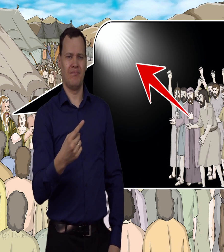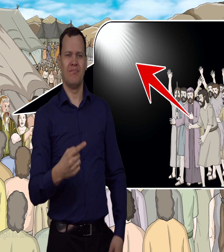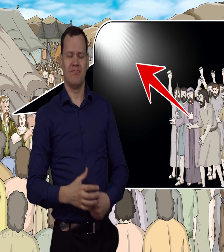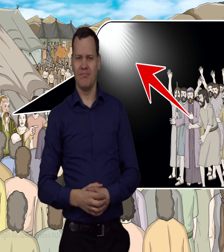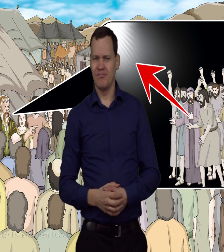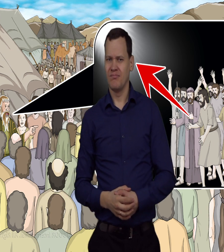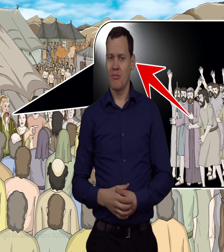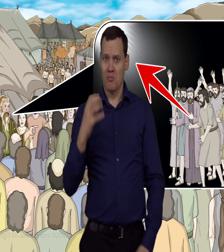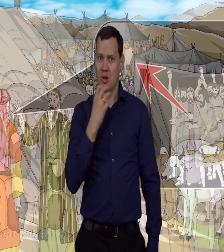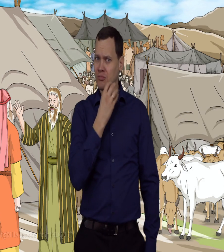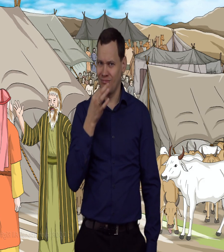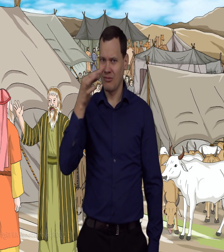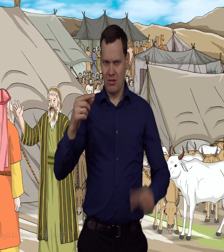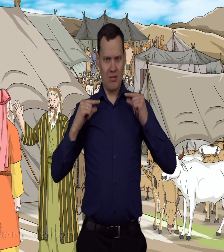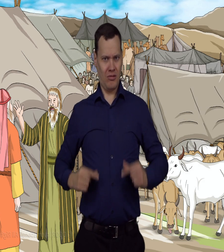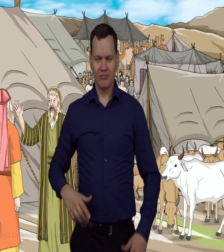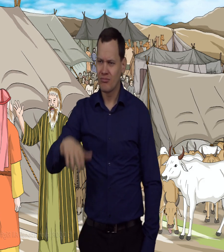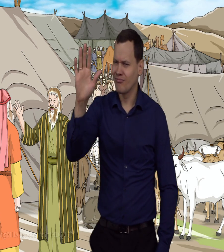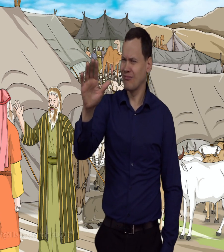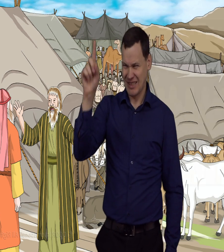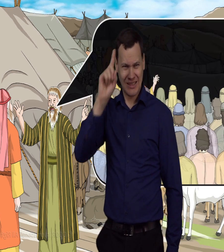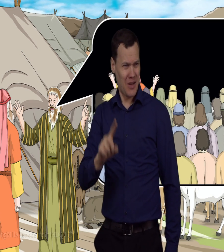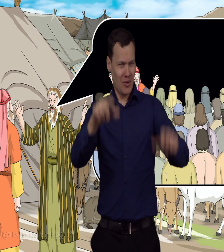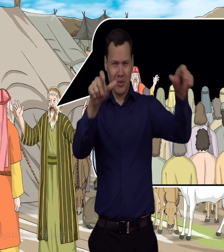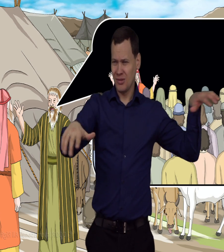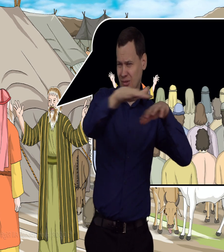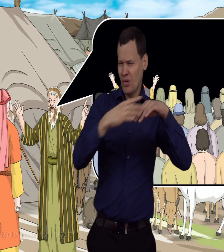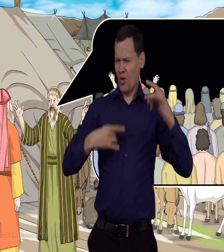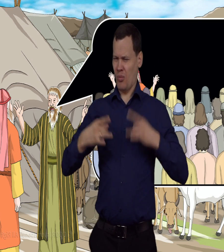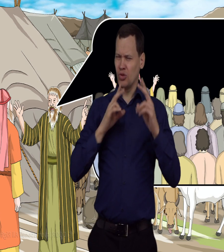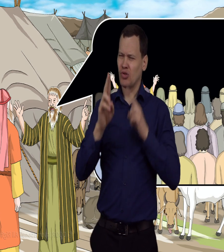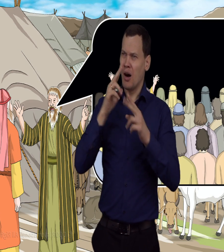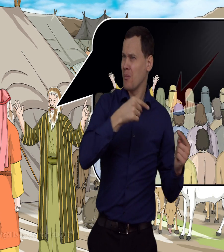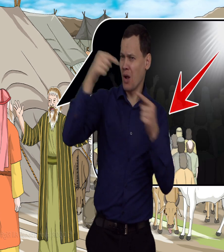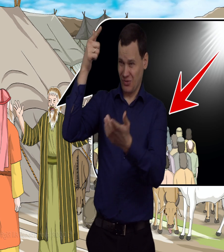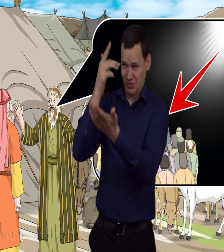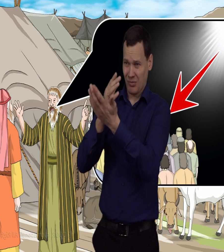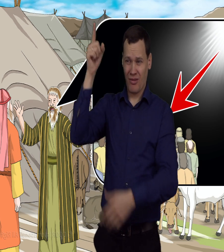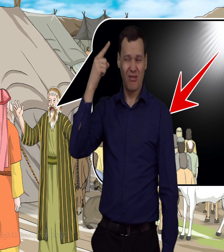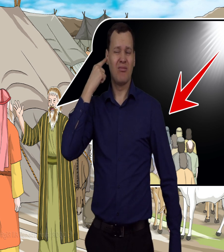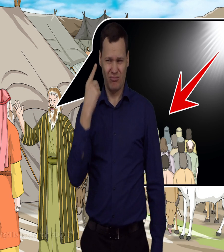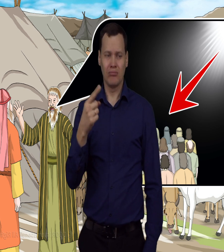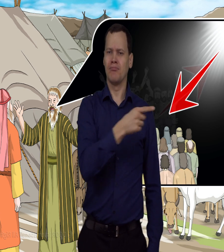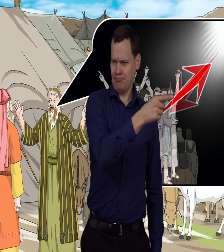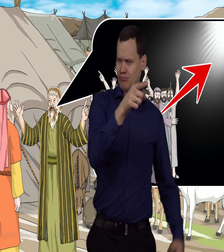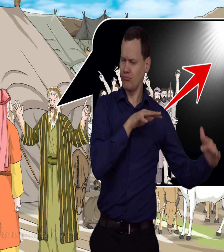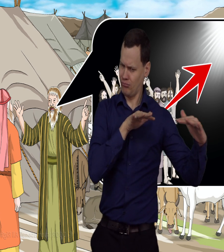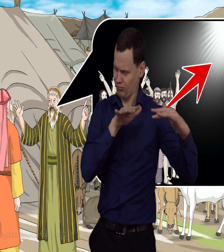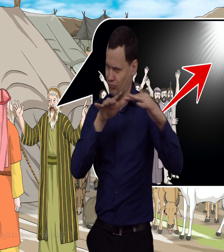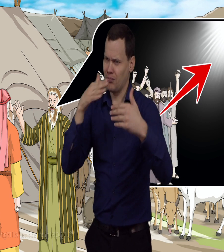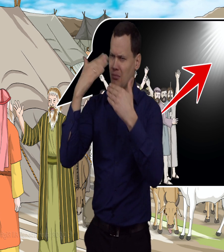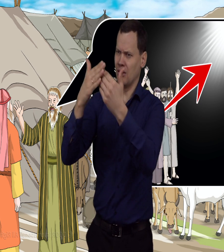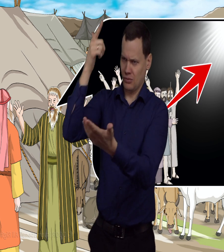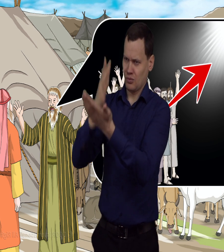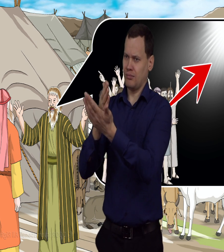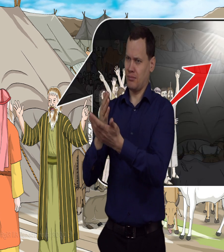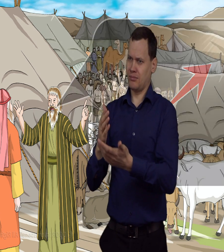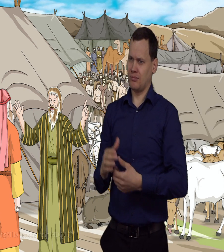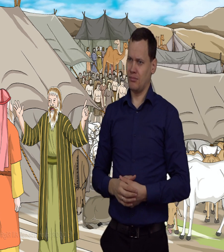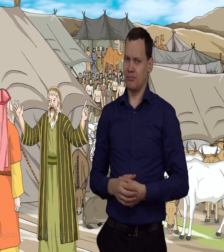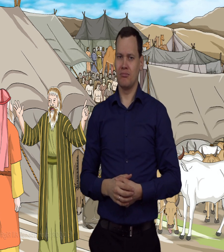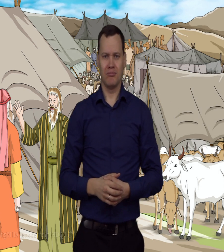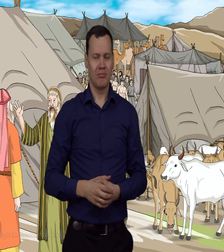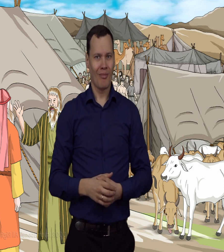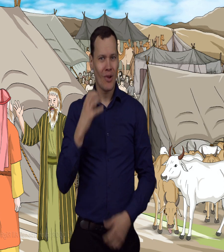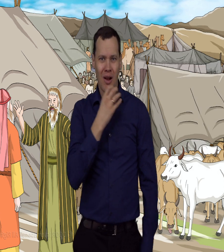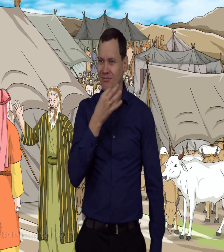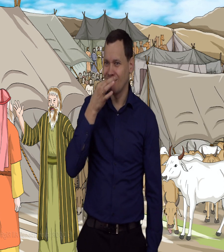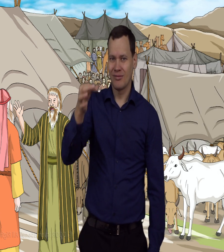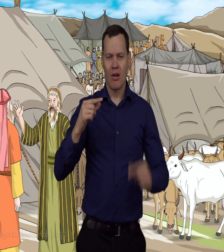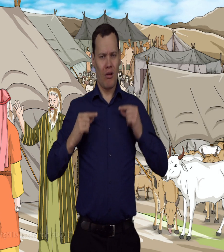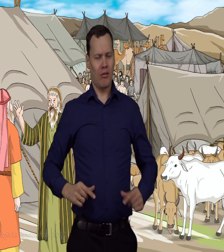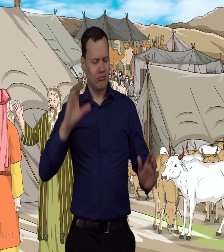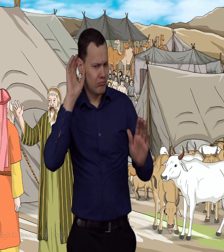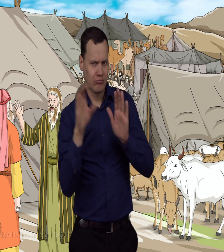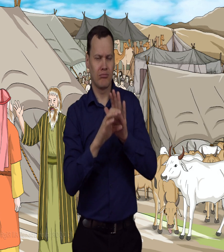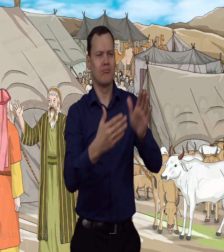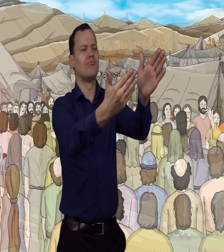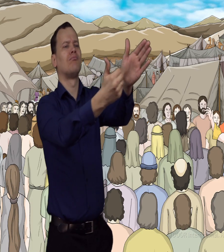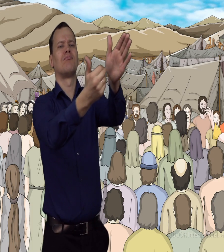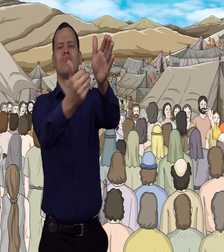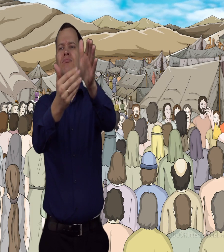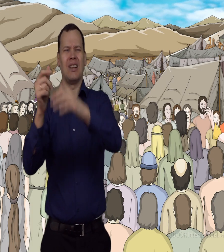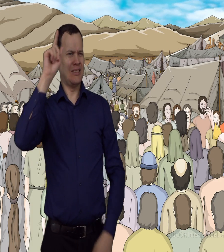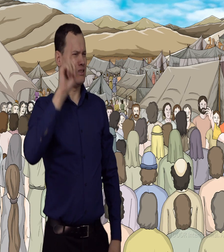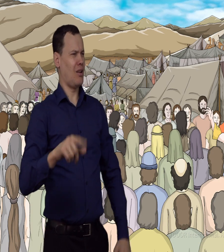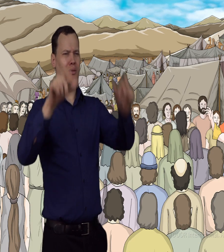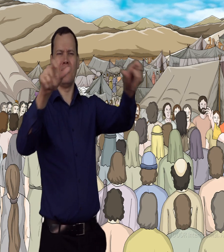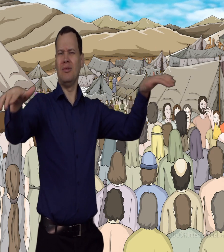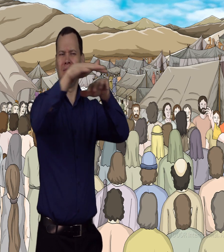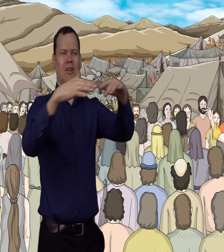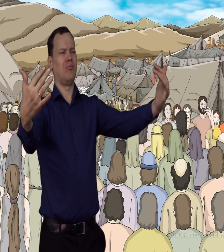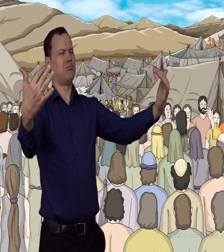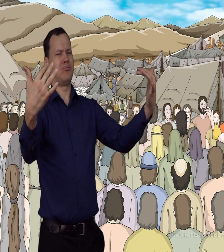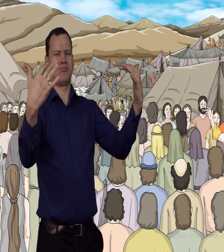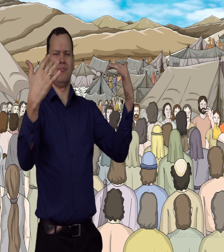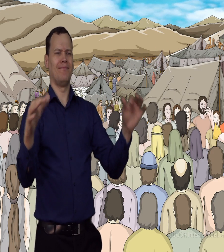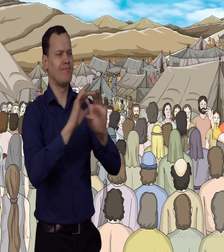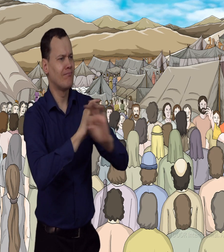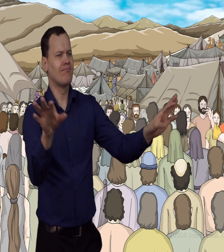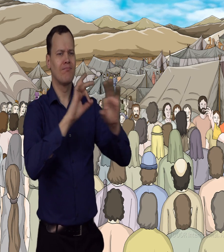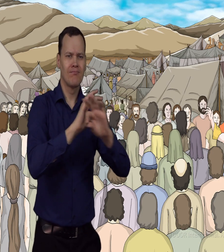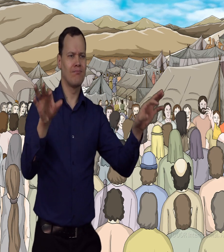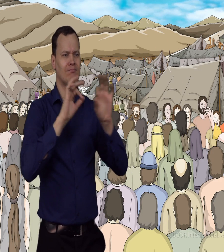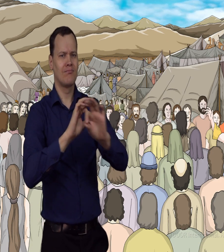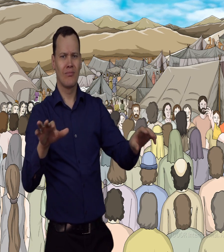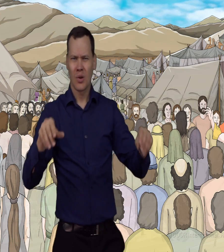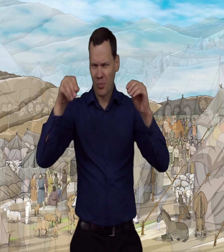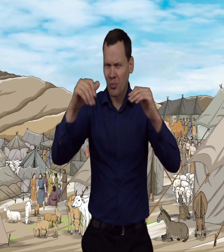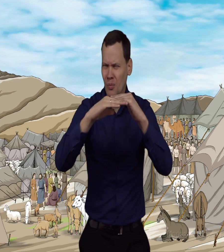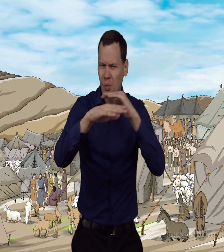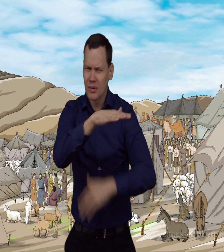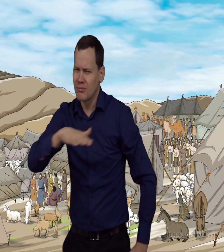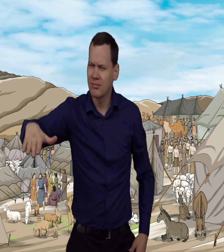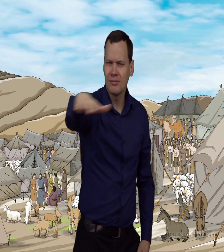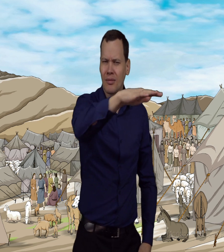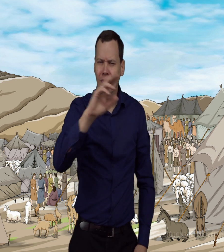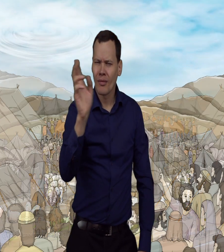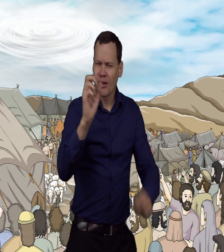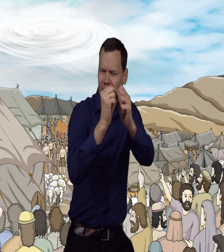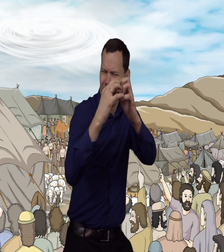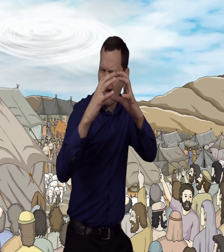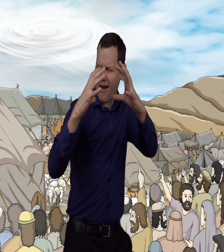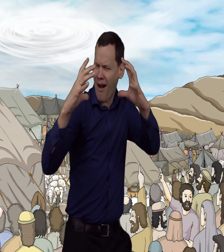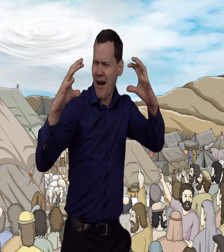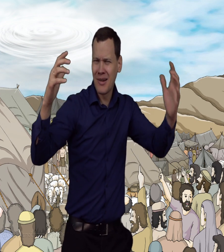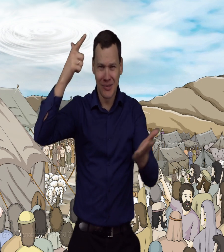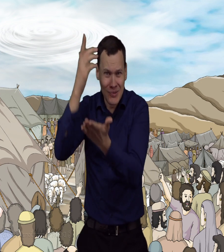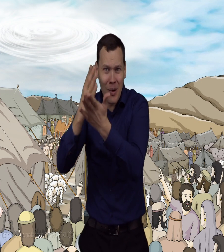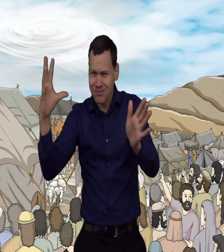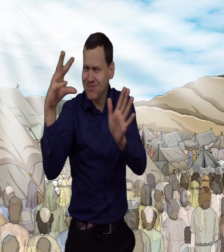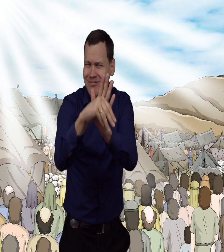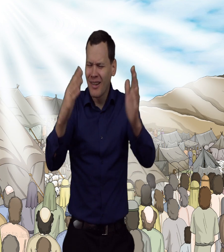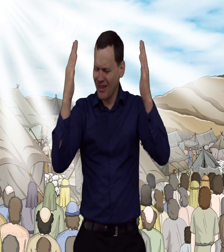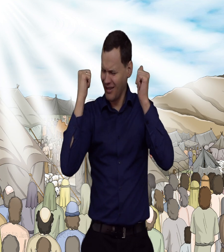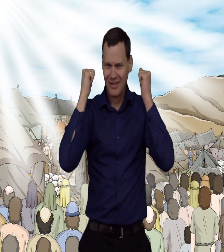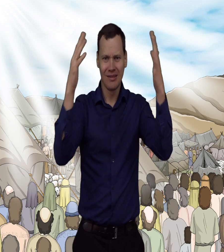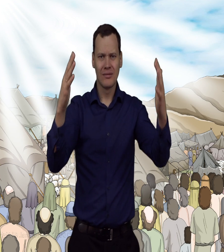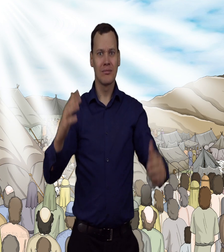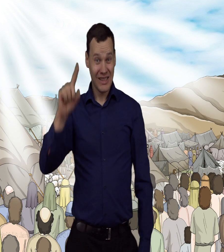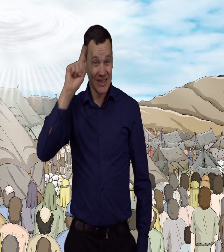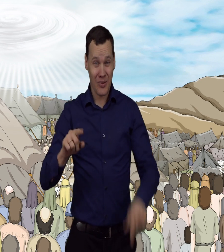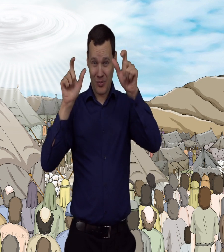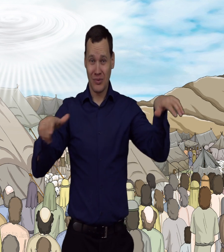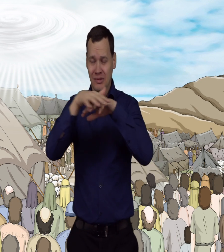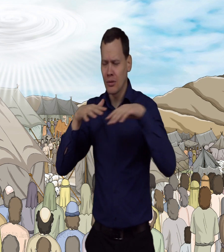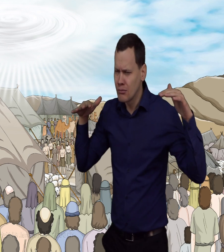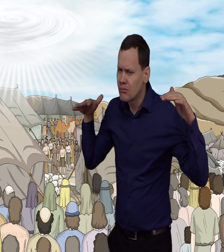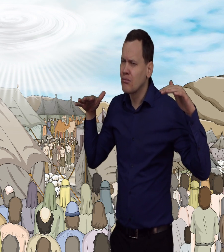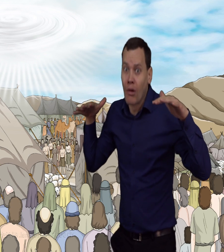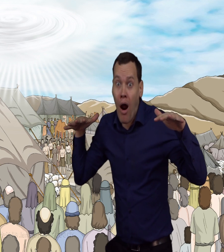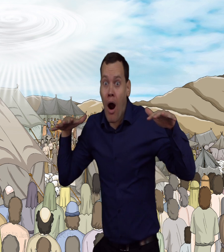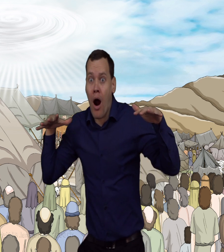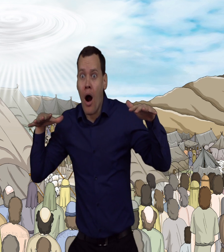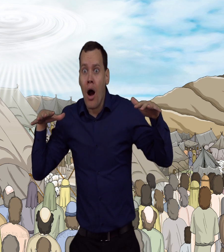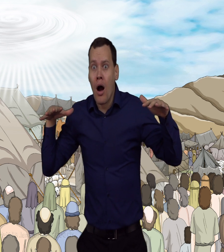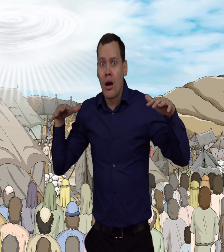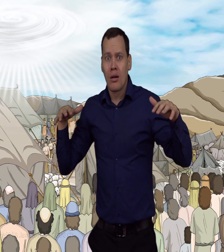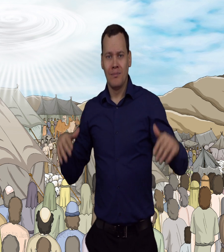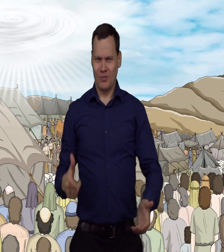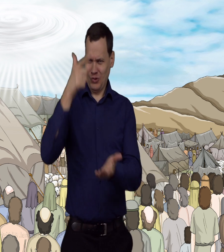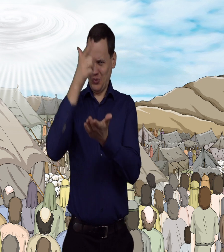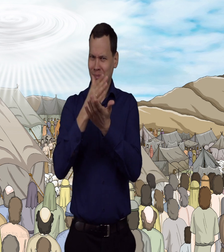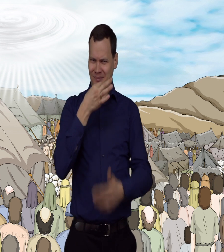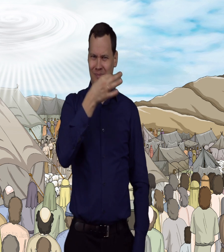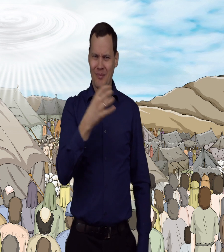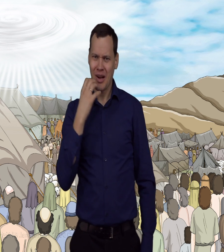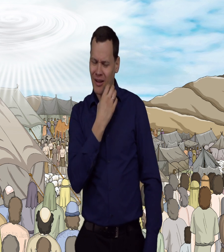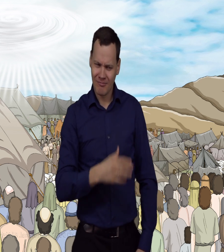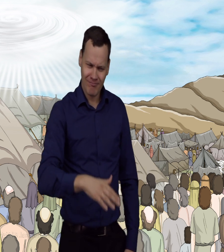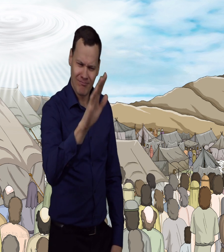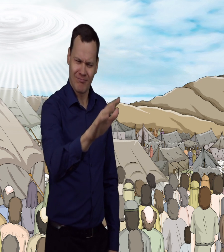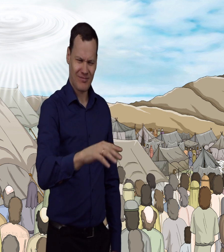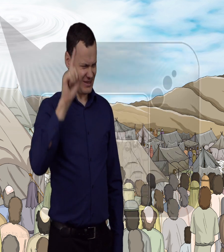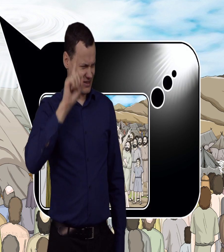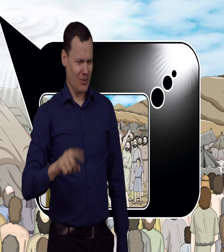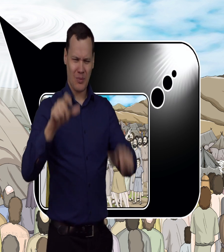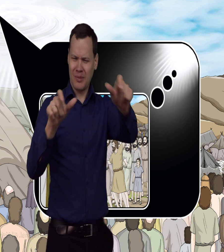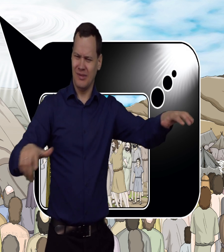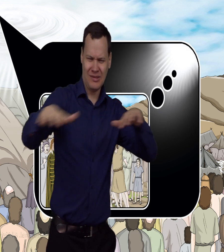Then Moses said to Aaron, “Tell the whole congregation of Israel, ‘Come before the LORD, for He has heard your grumbling.’” And as Aaron was speaking to the whole congregation of Israel, they looked toward the desert, and there in a cloud the glory of the LORD appeared.